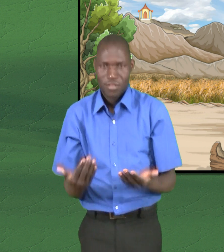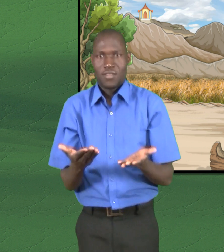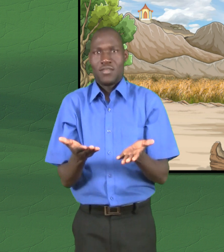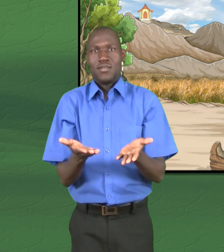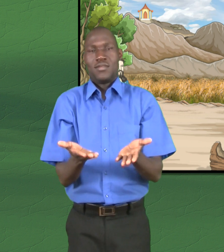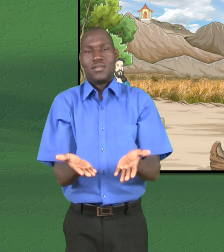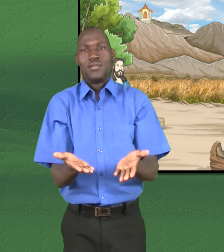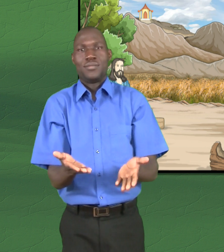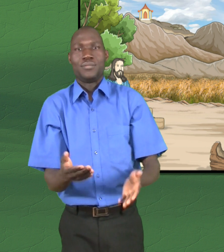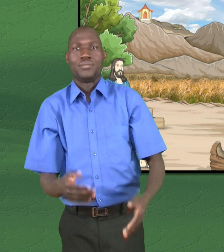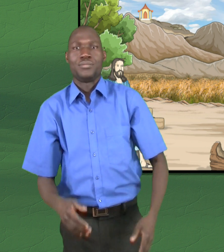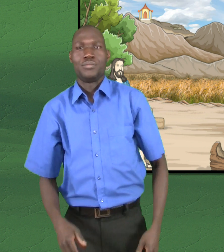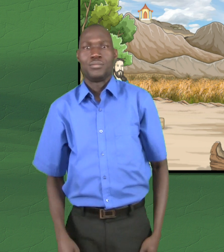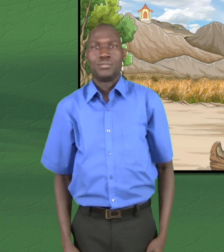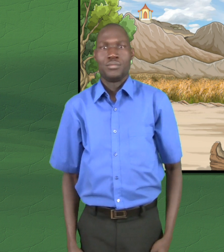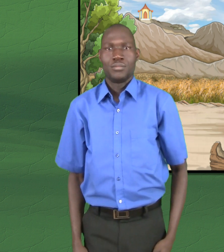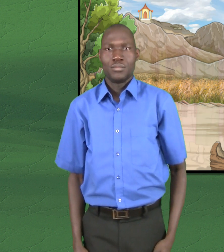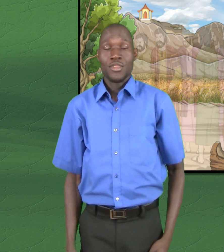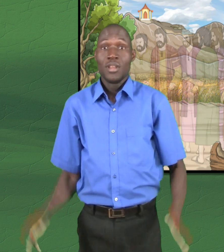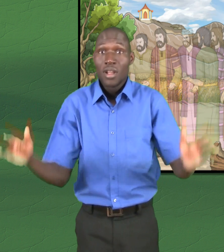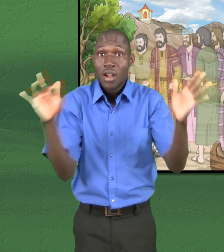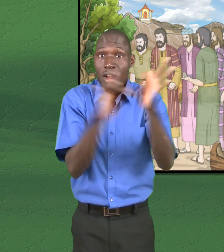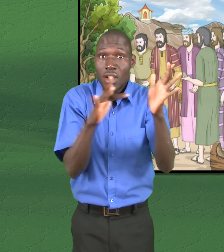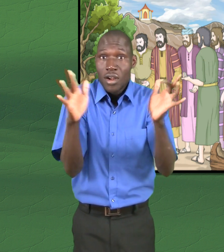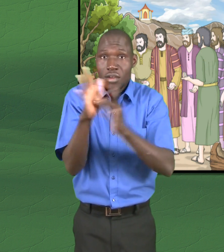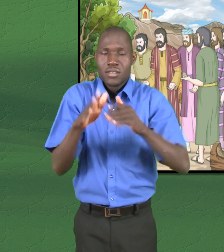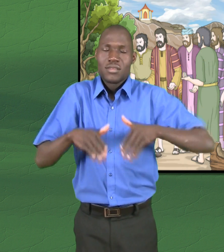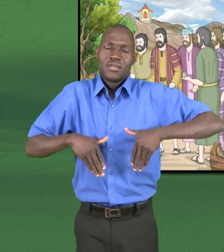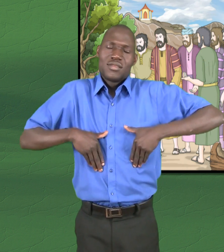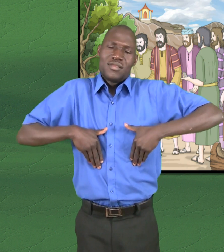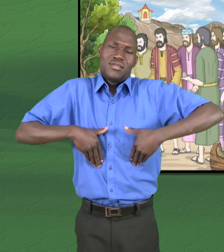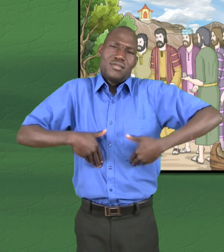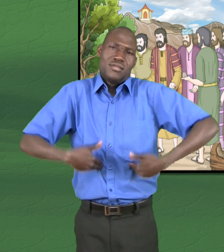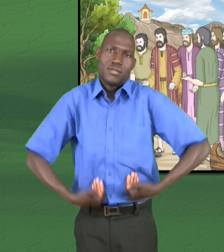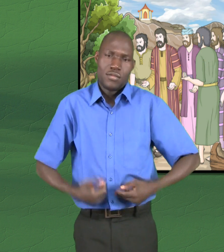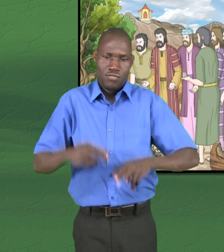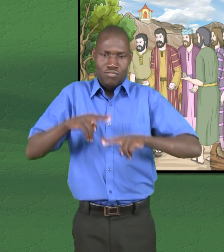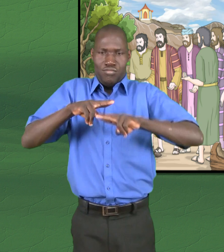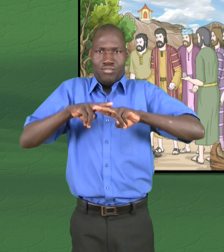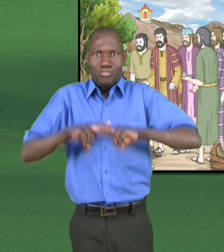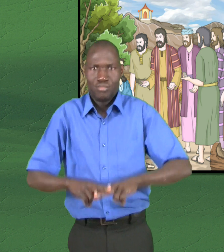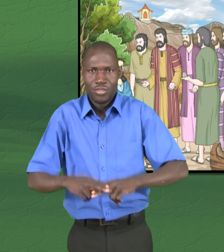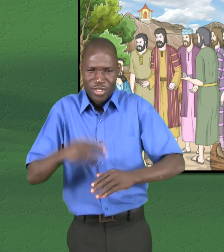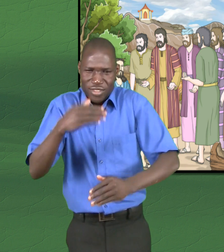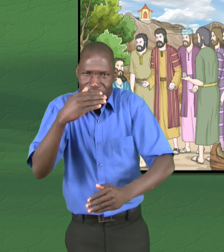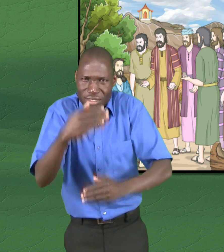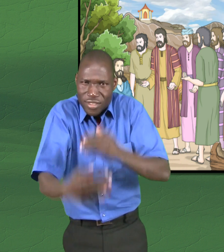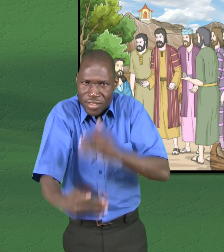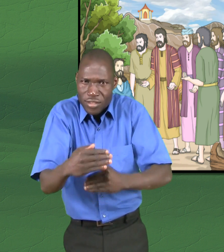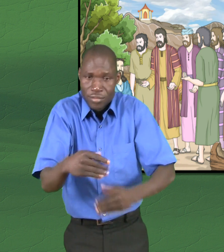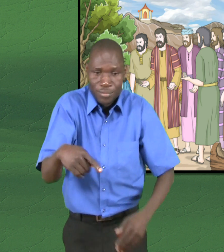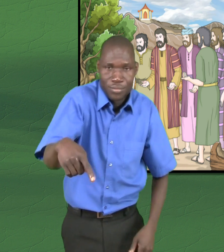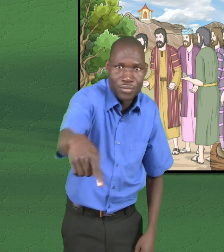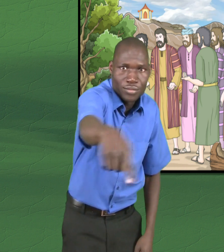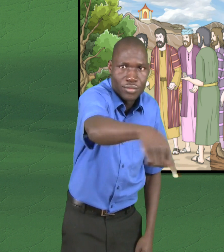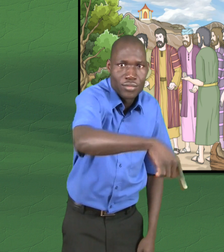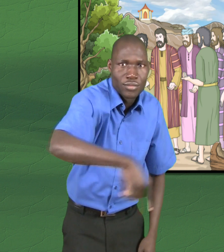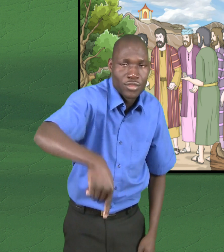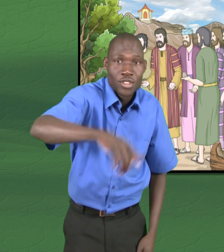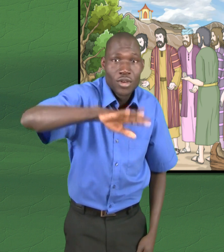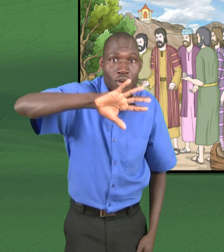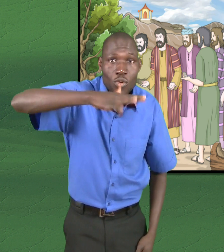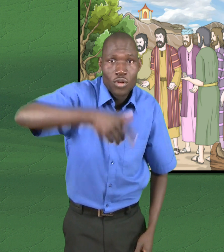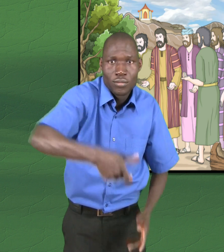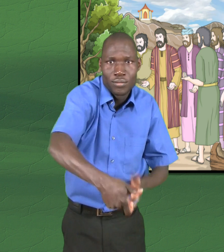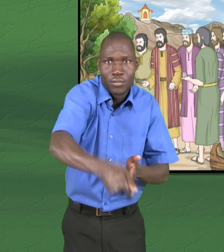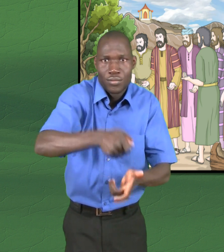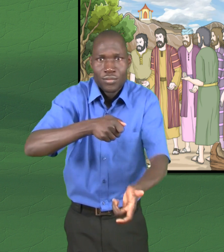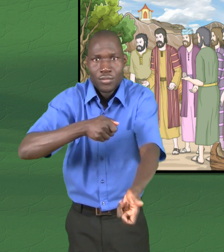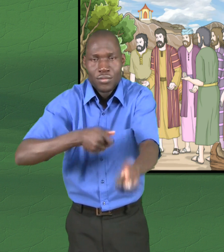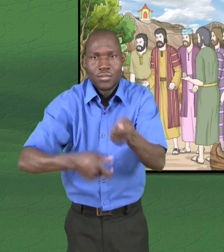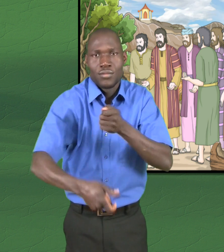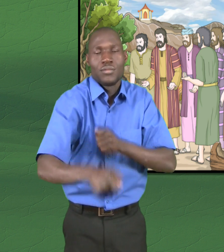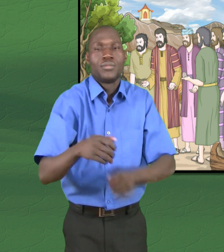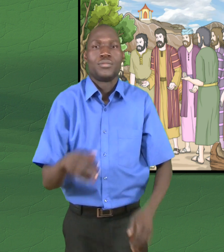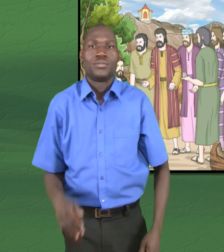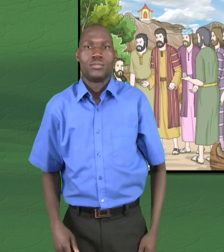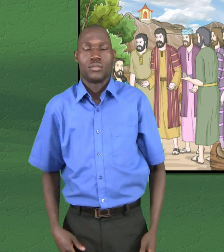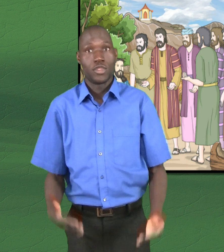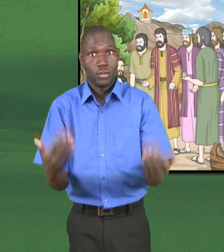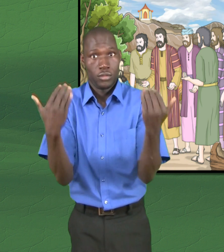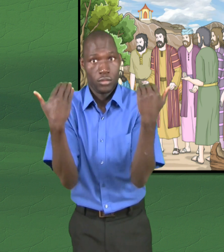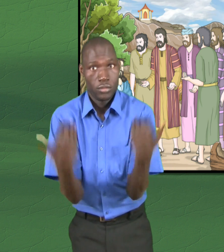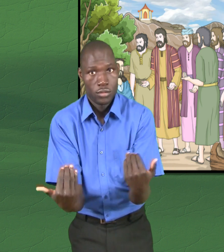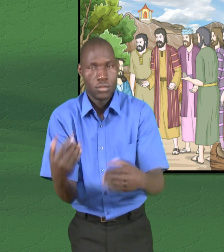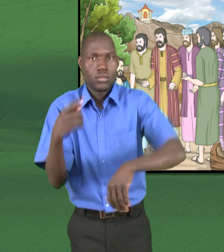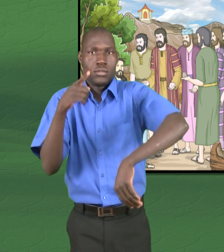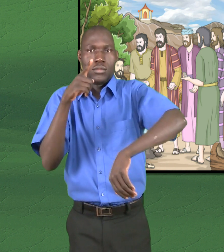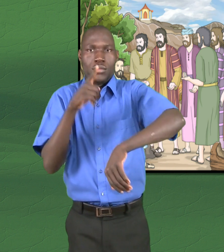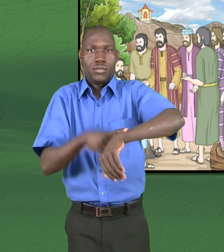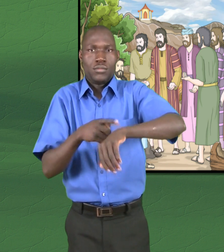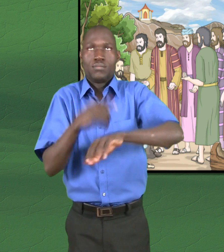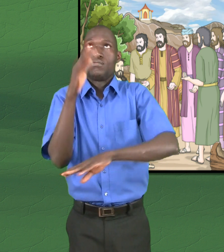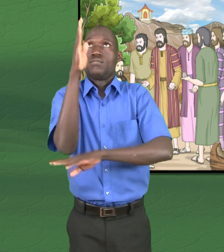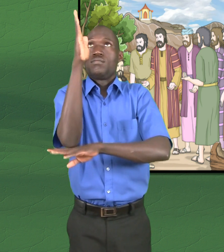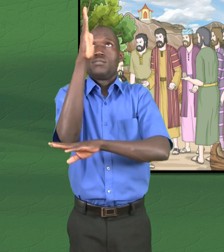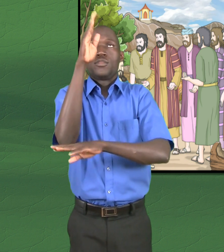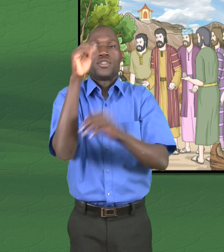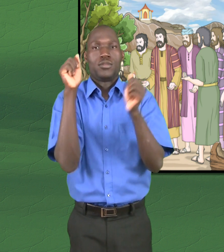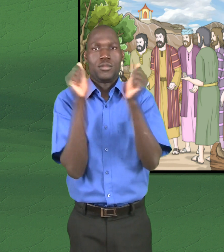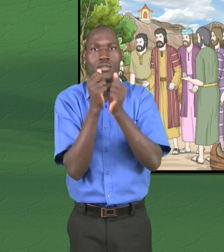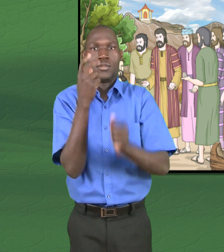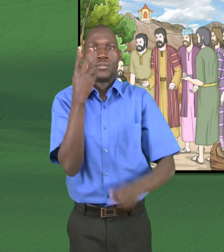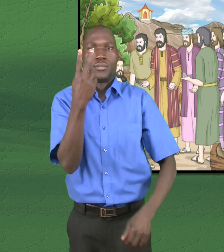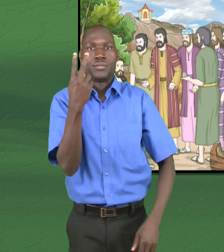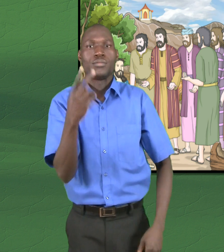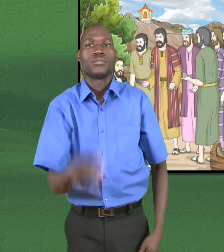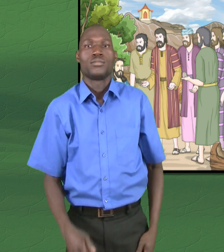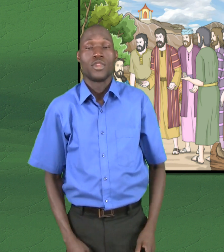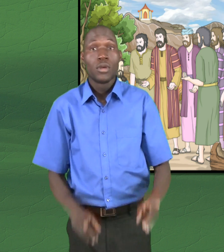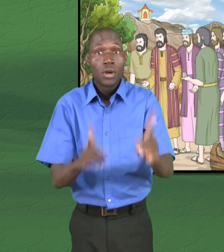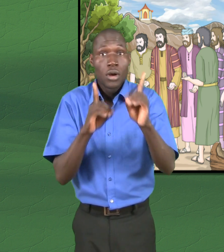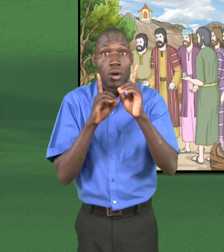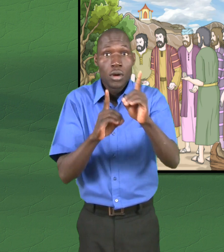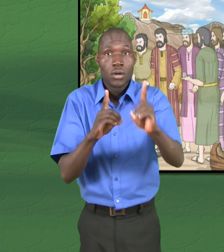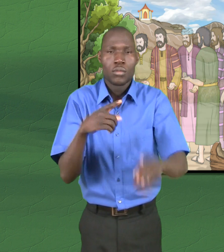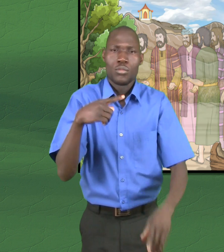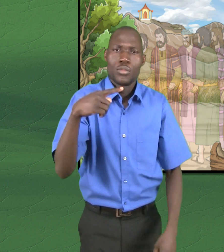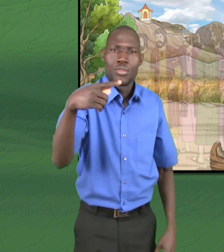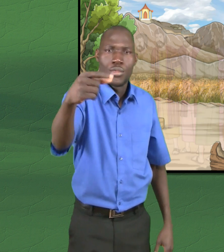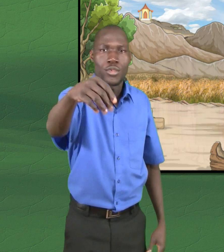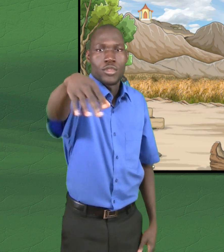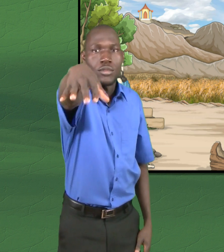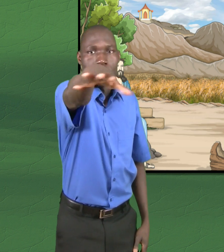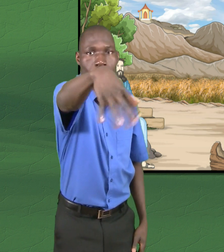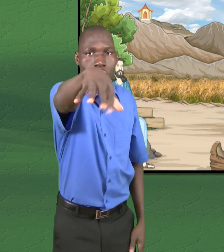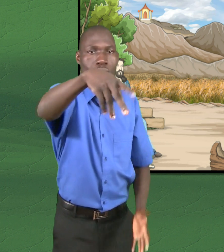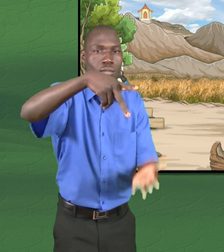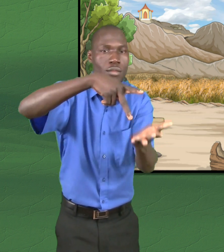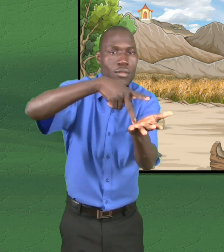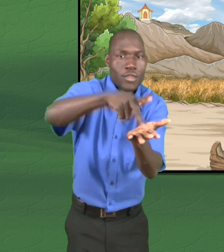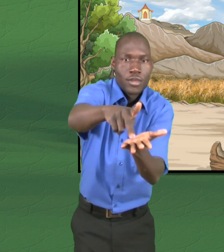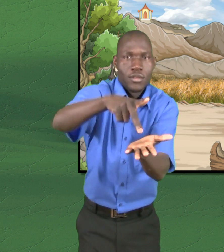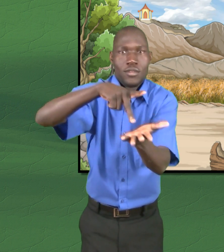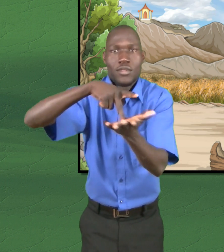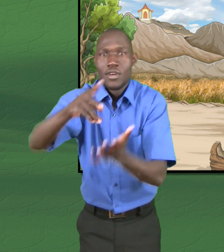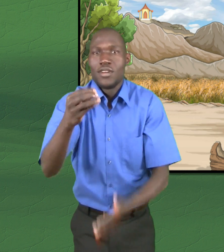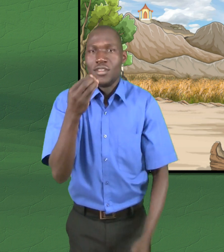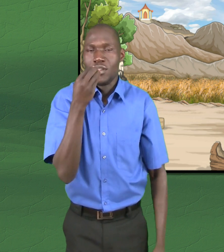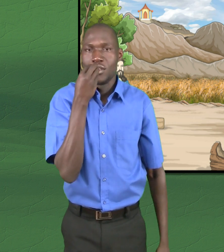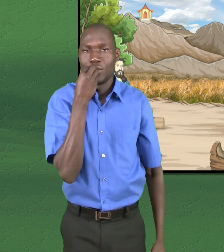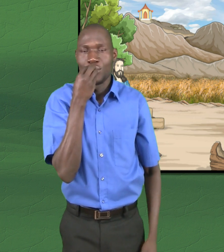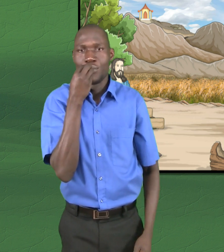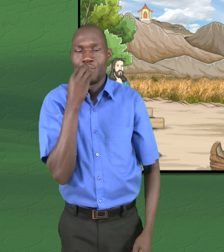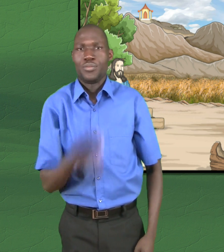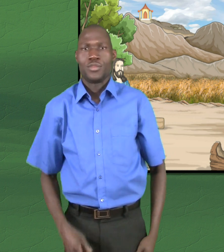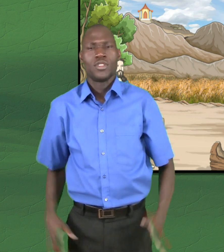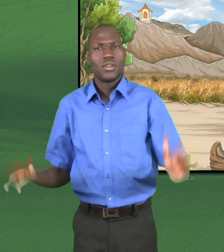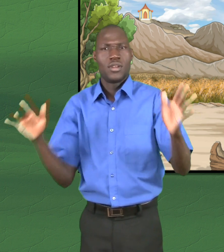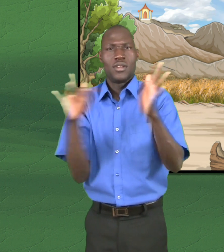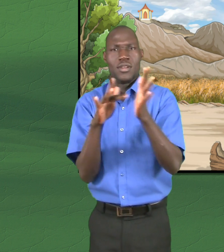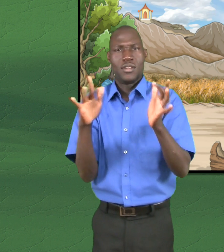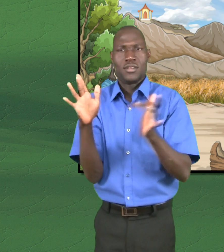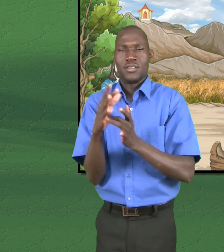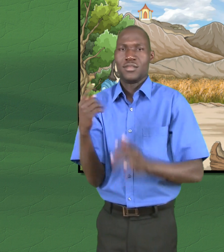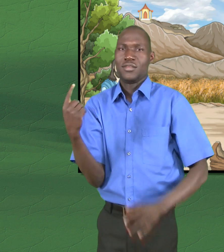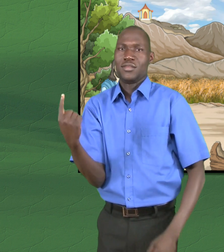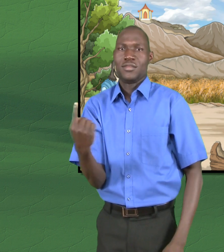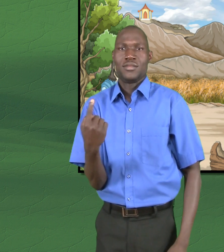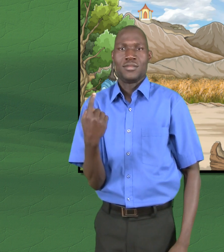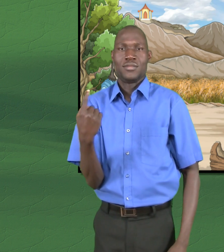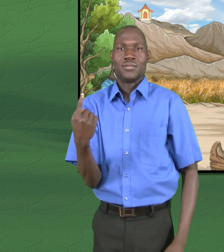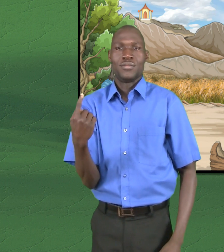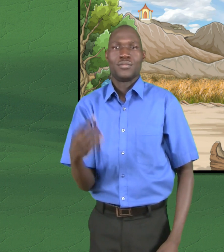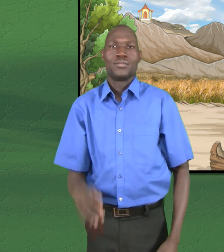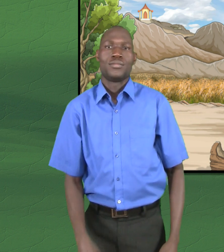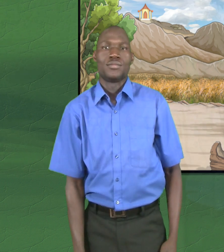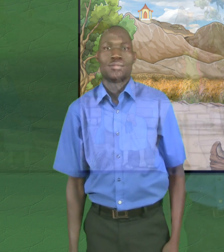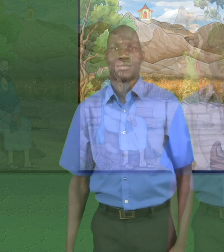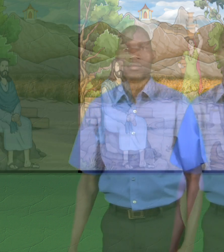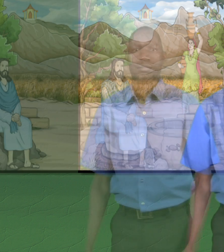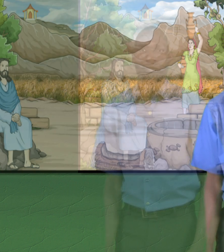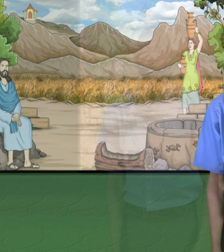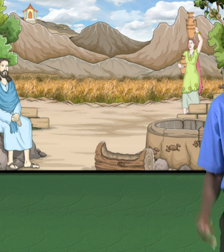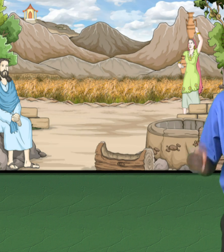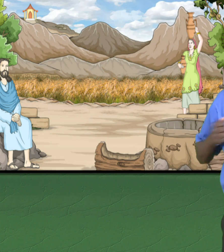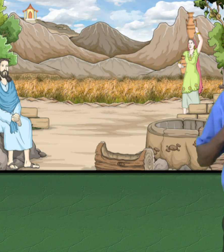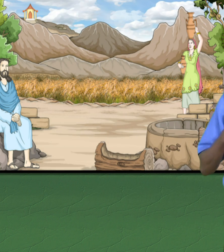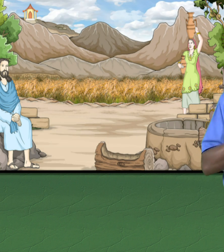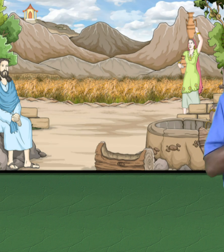Since Jacob’s well was there, Jesus, weary from His journey, sat down by the well. It was about the sixth hour.